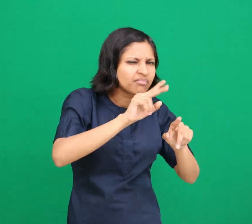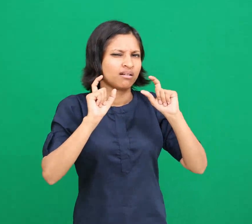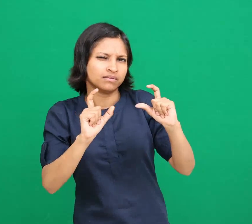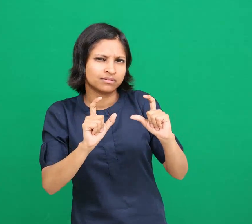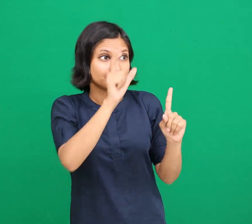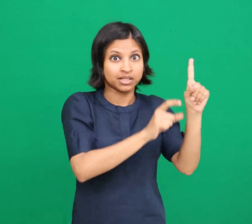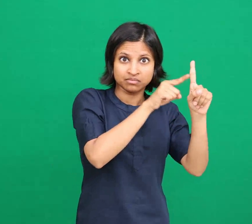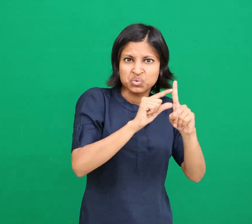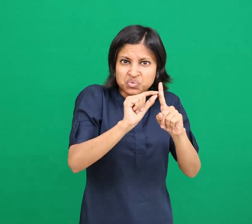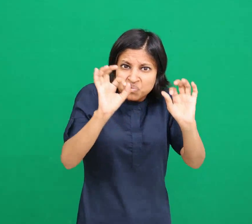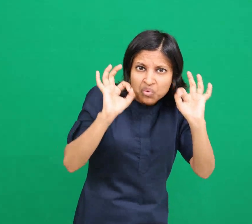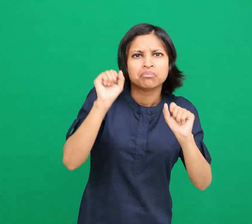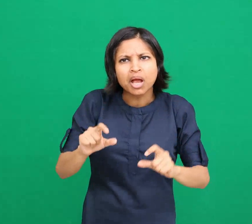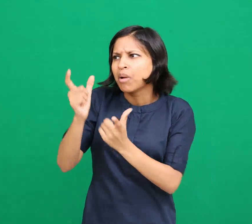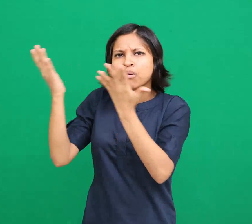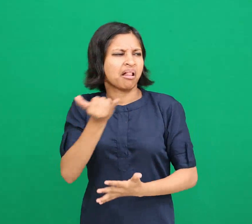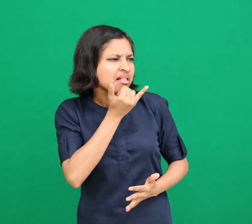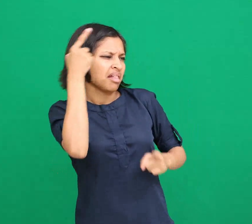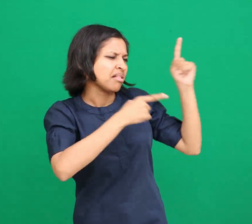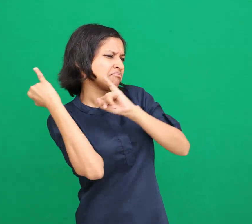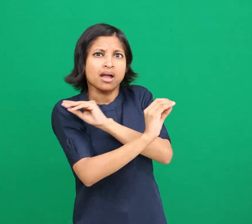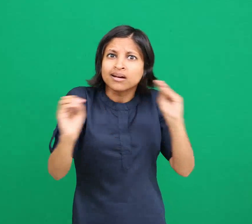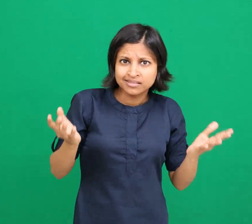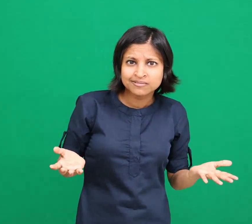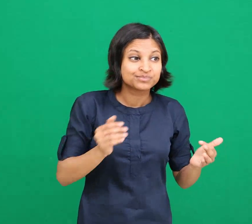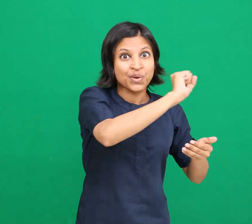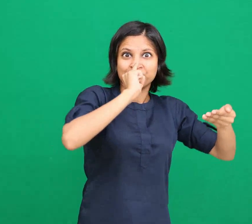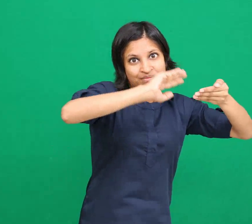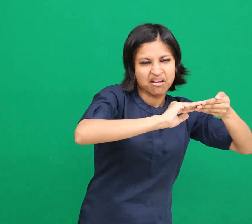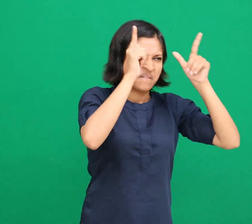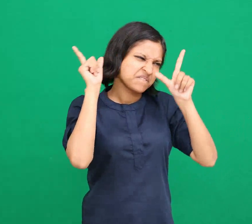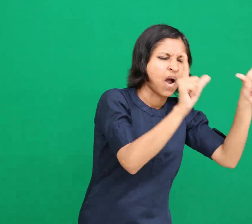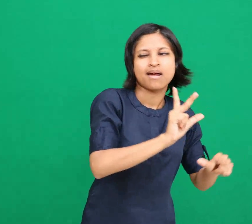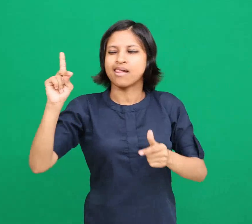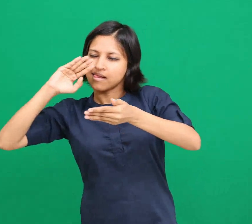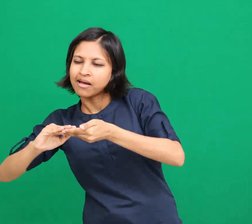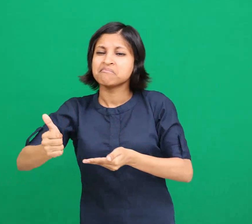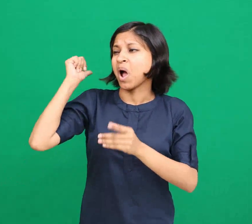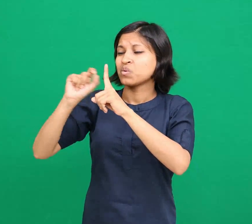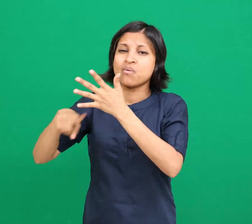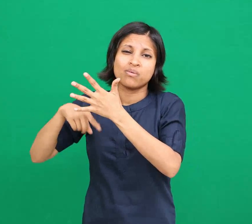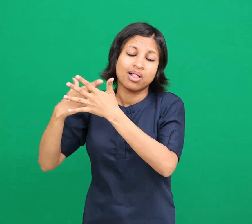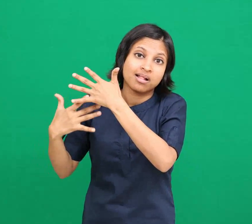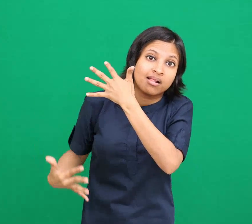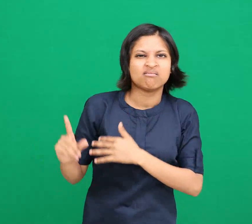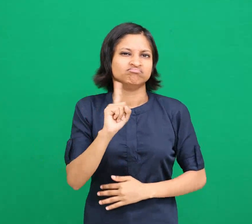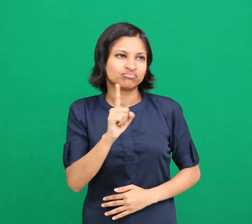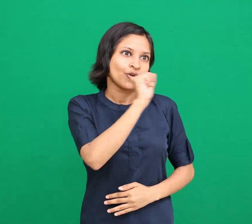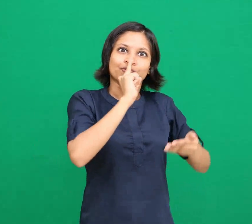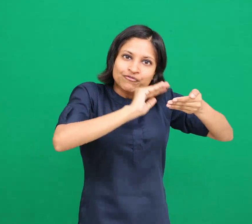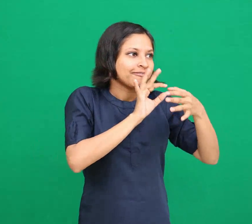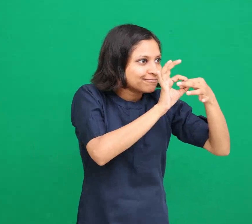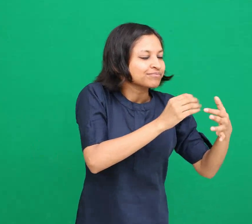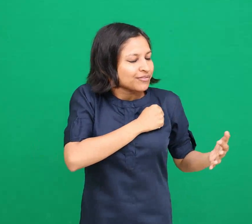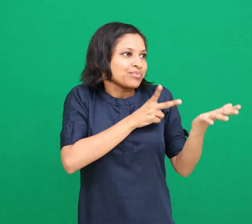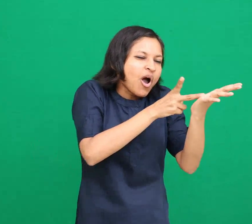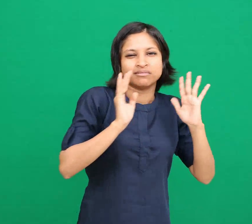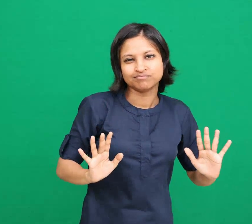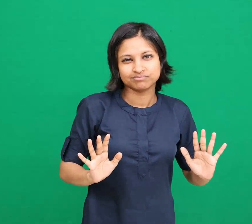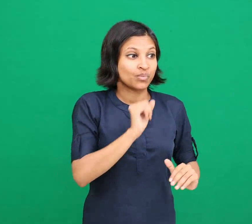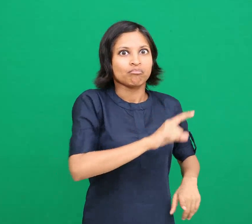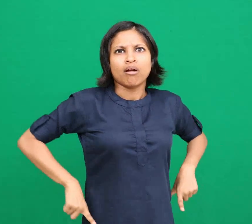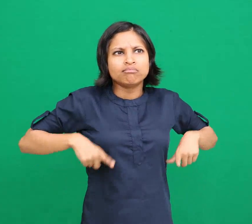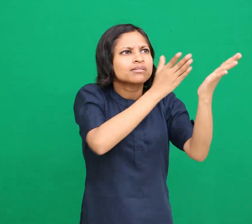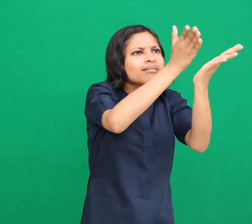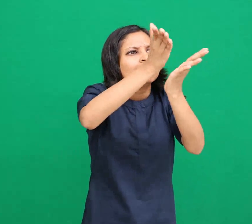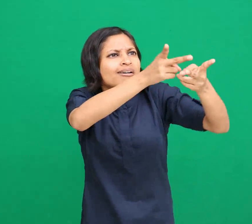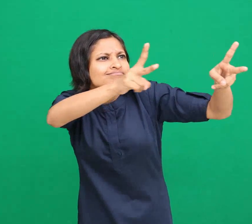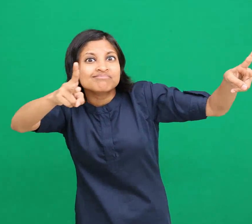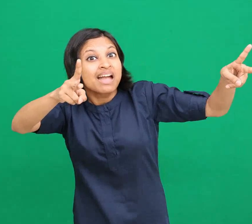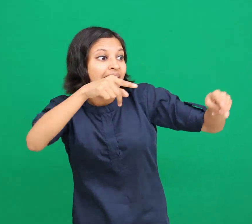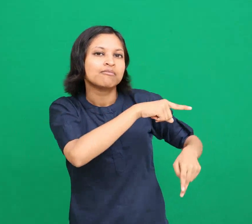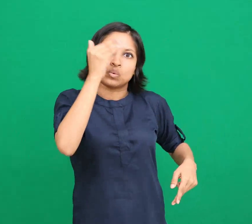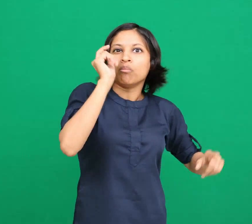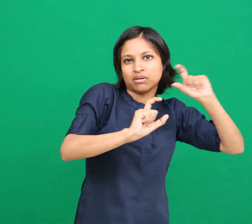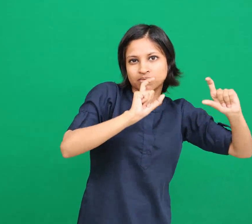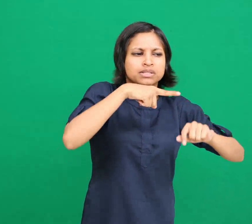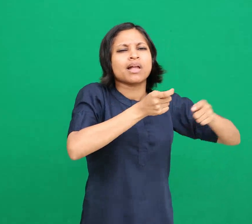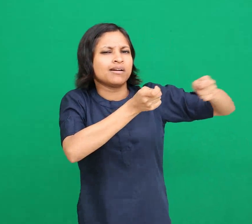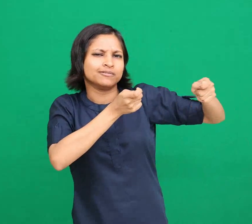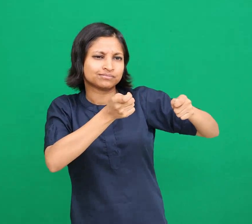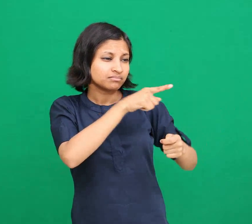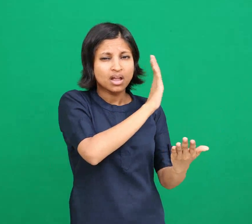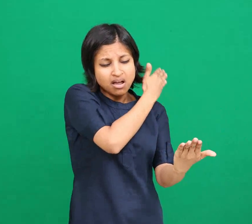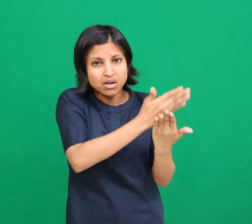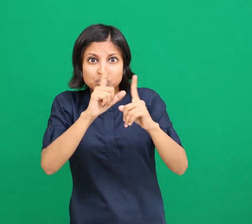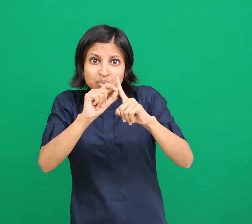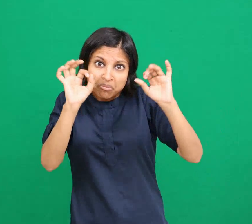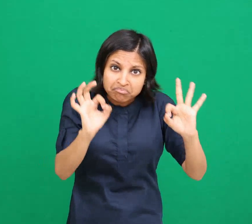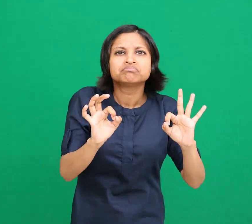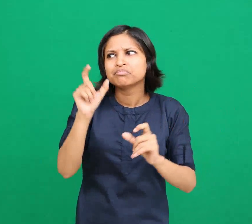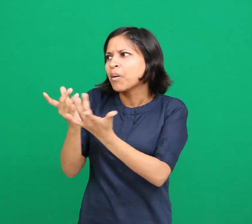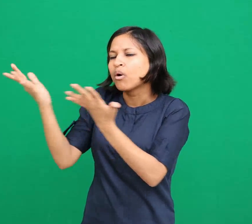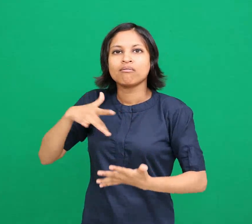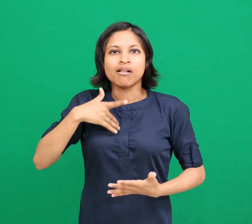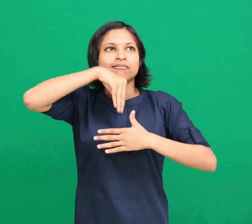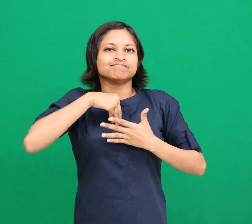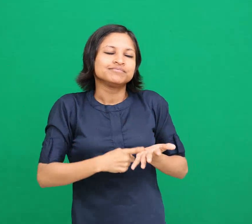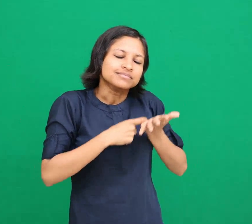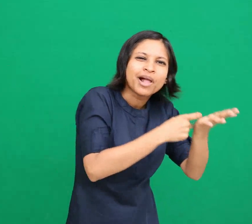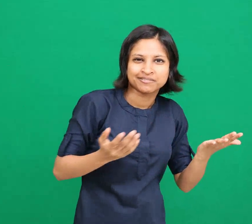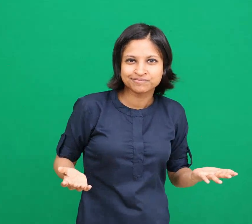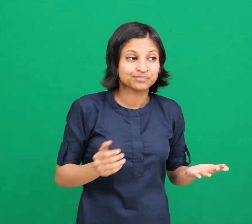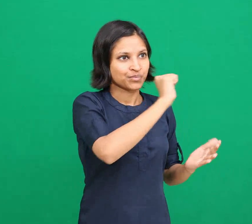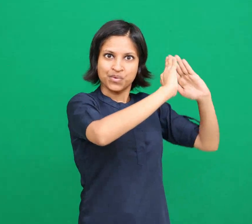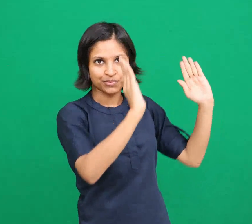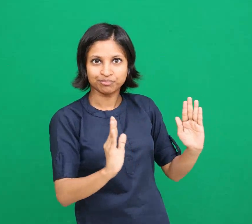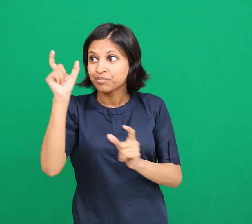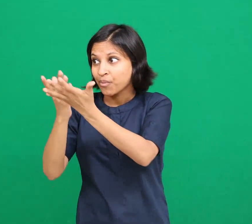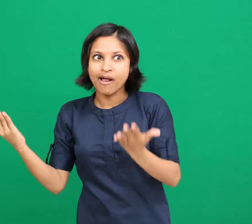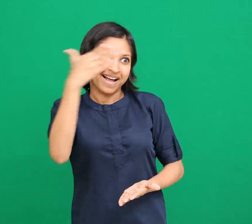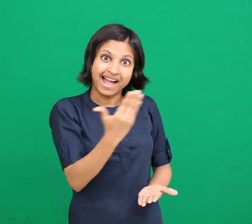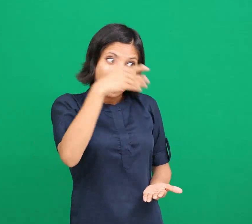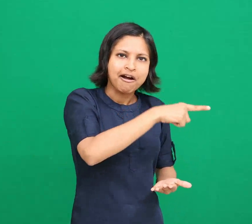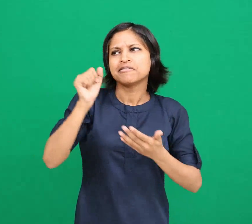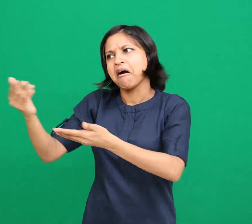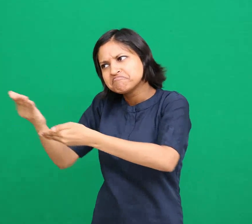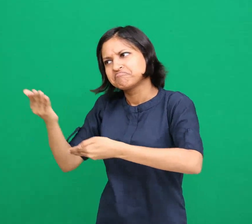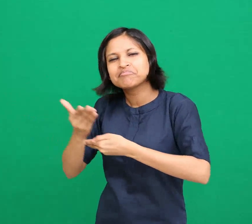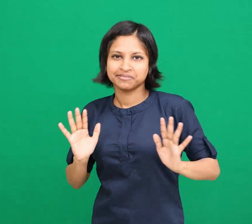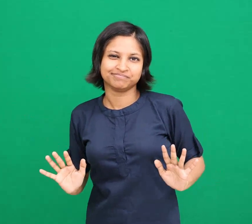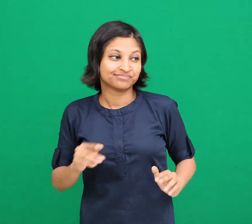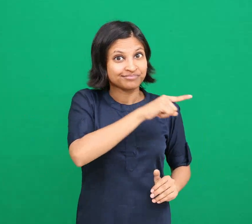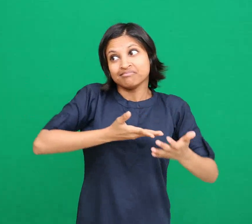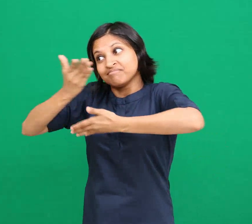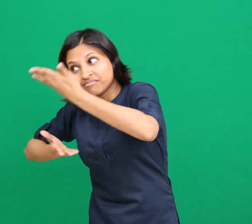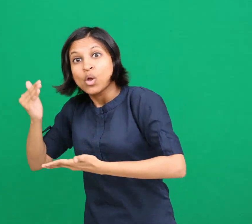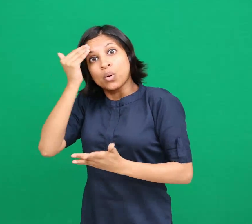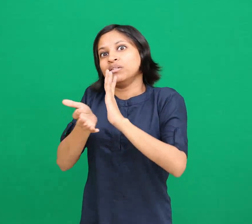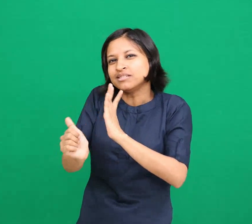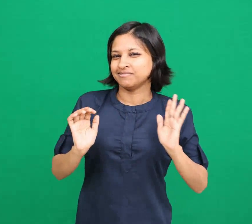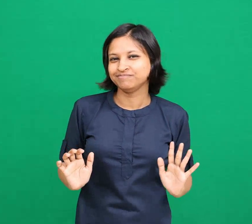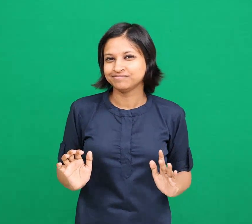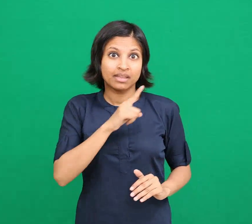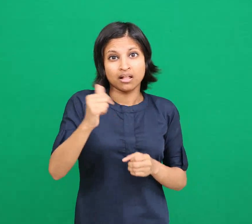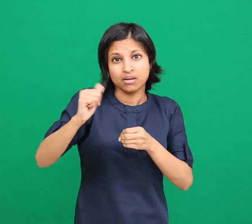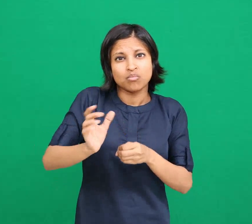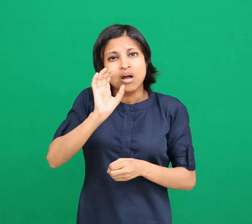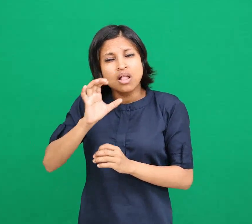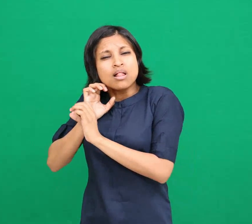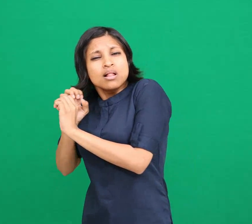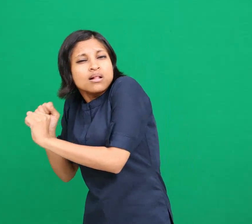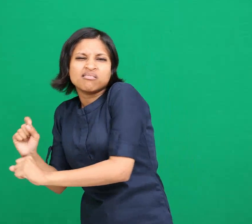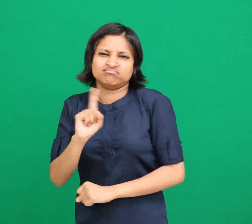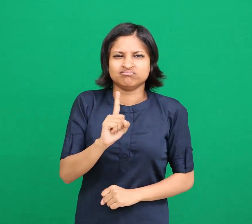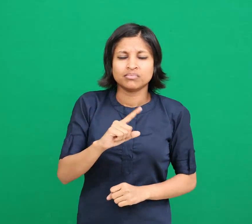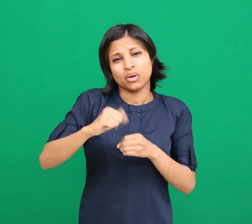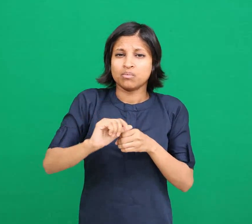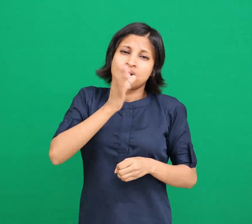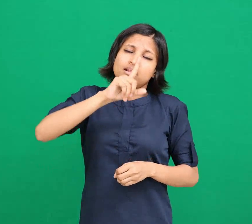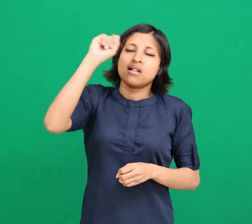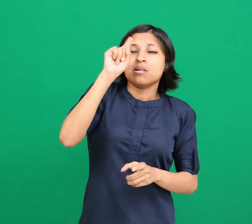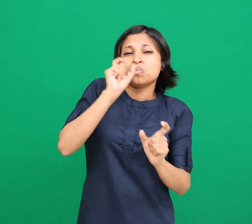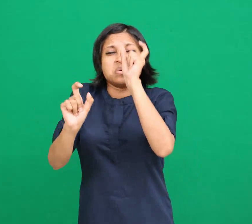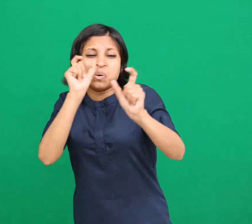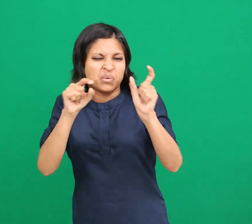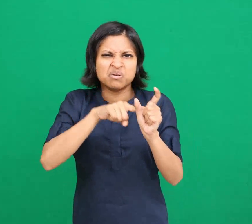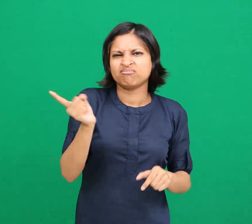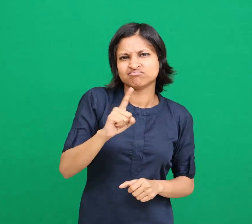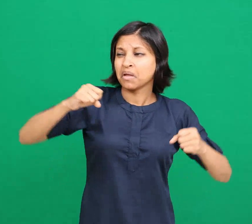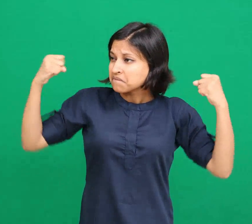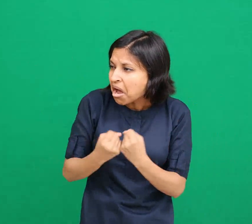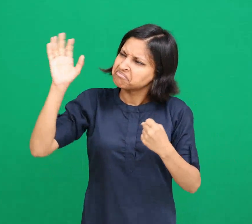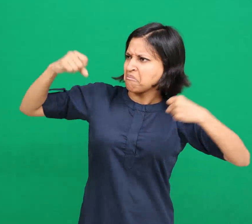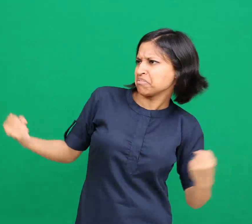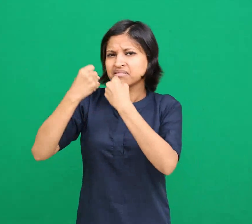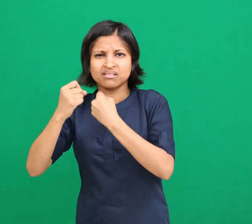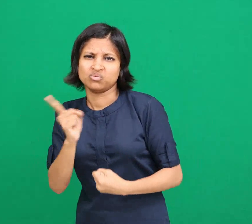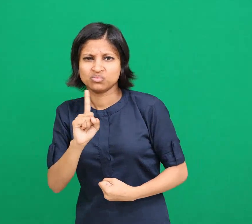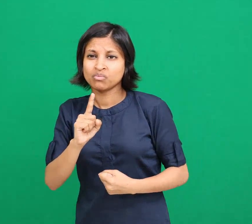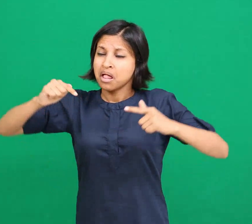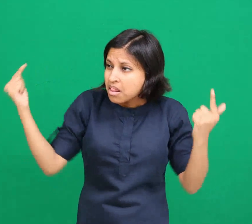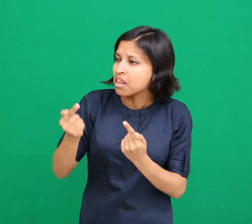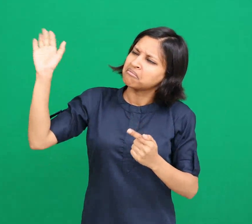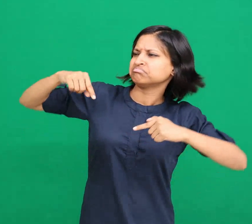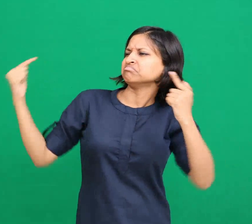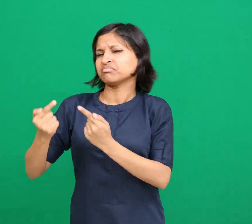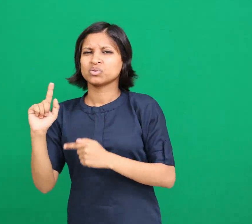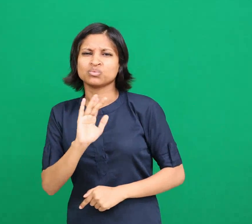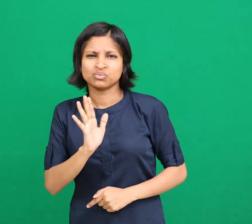An overseer, then, must be above reproach, the husband of but one wife, temperate, self-controlled, respectable, hospitable, able to teach, not dependent on wine, not violent but gentle, peaceable, and free of the love of money.